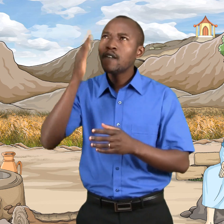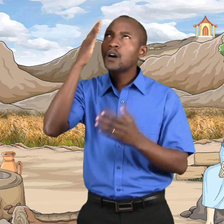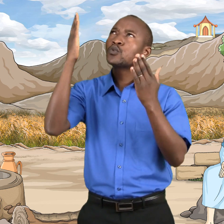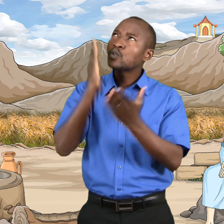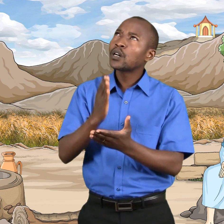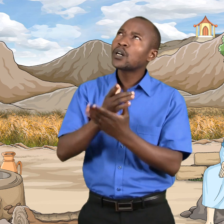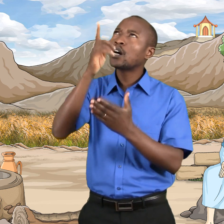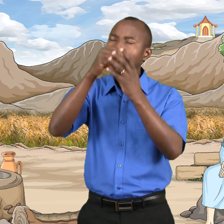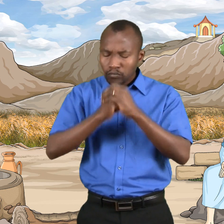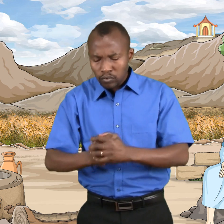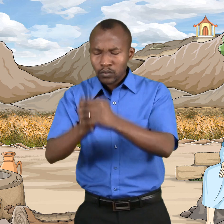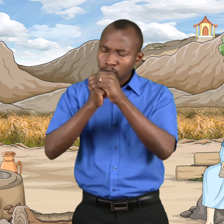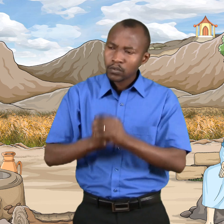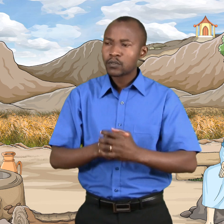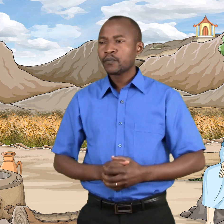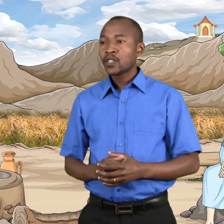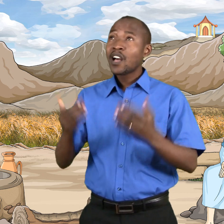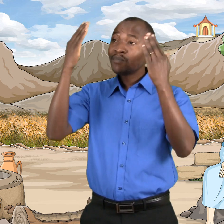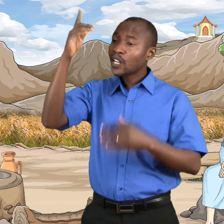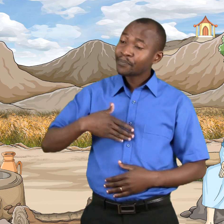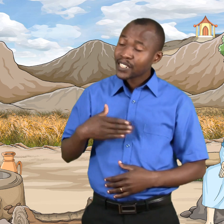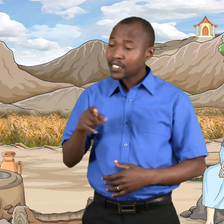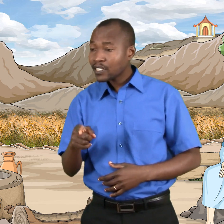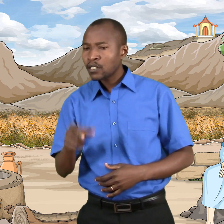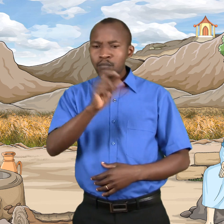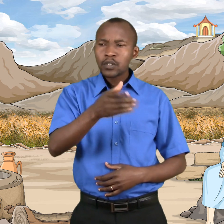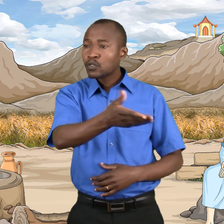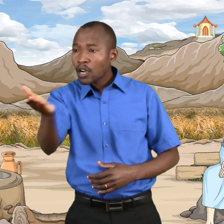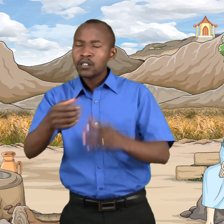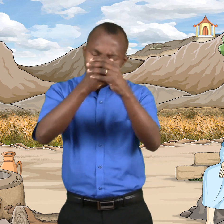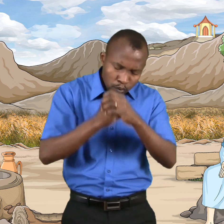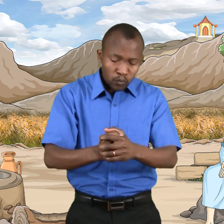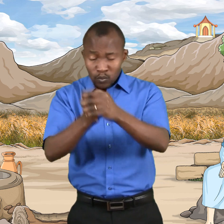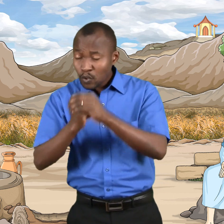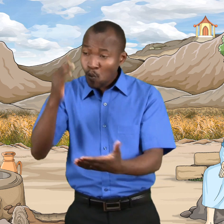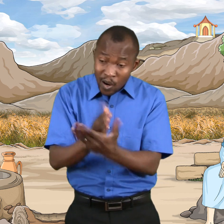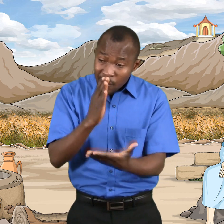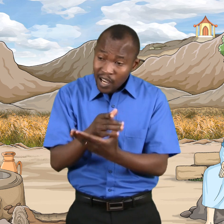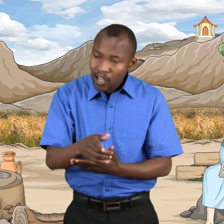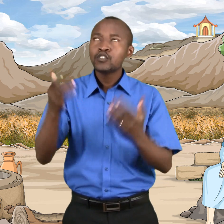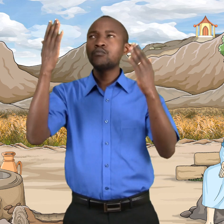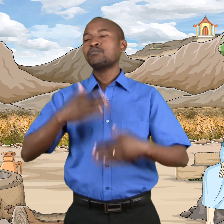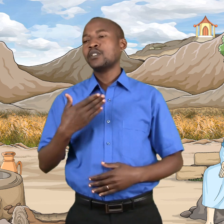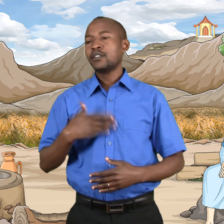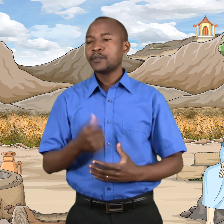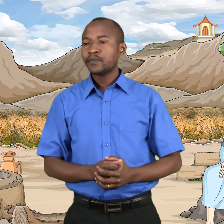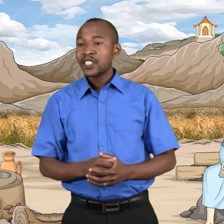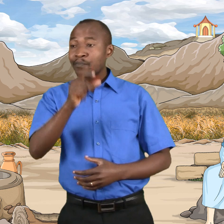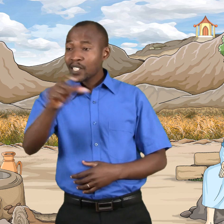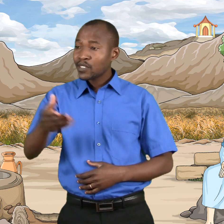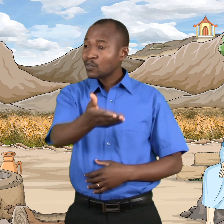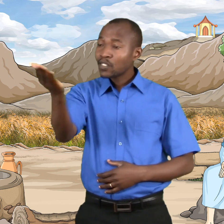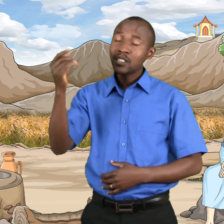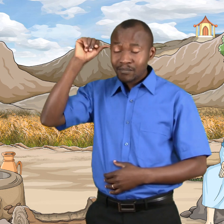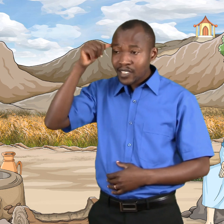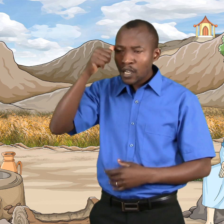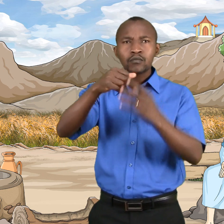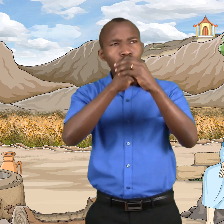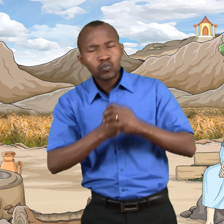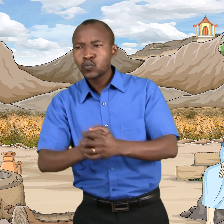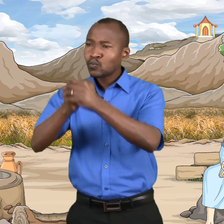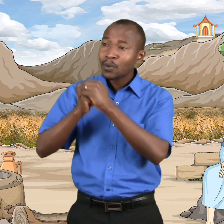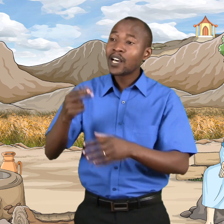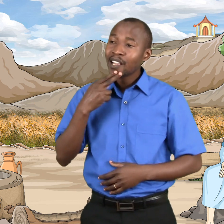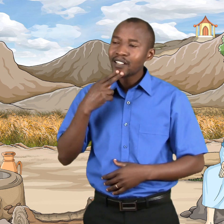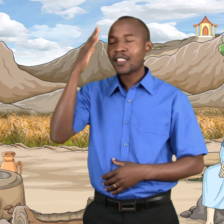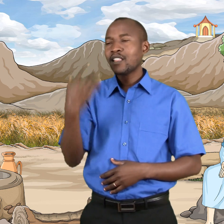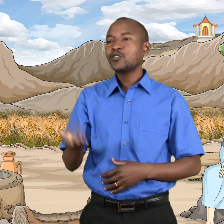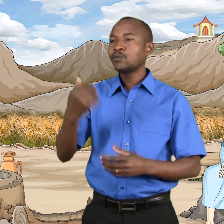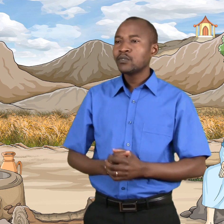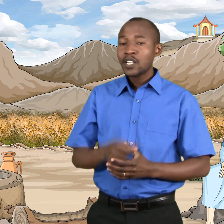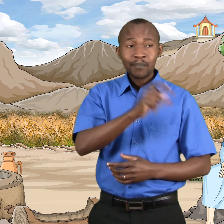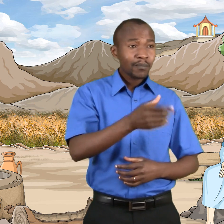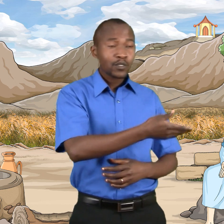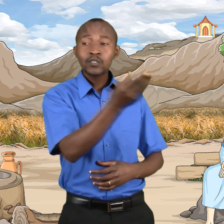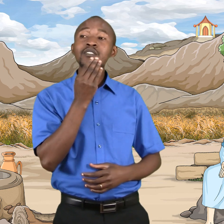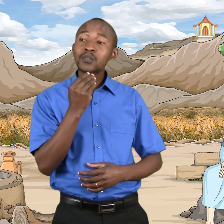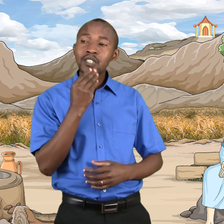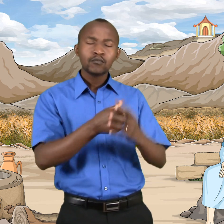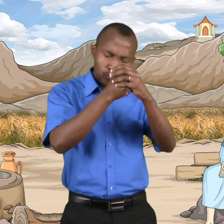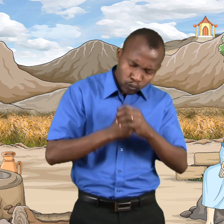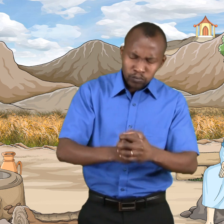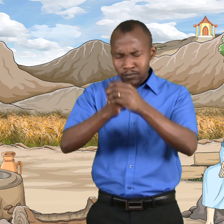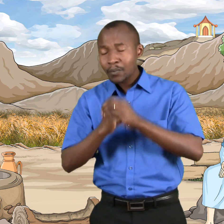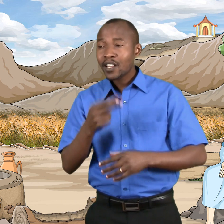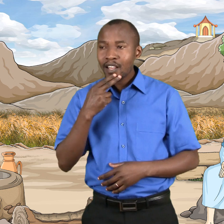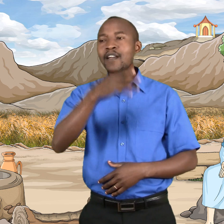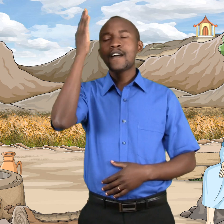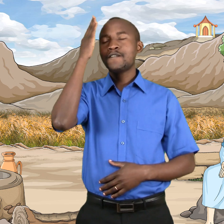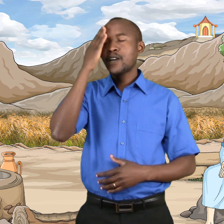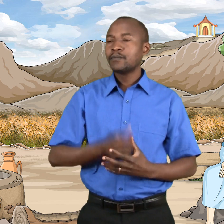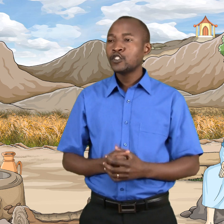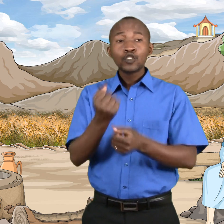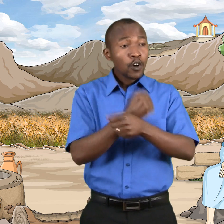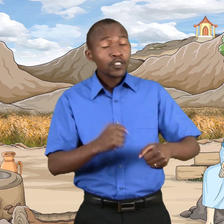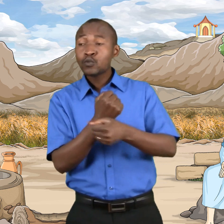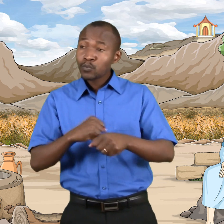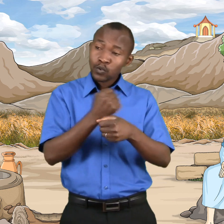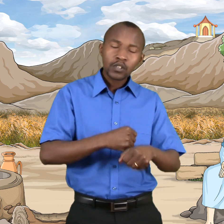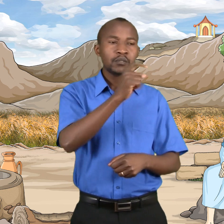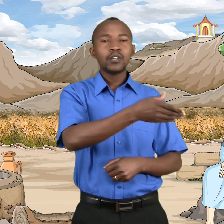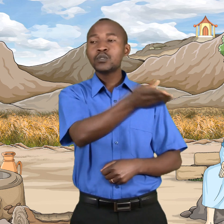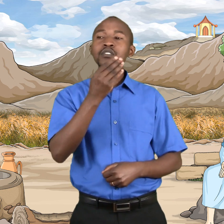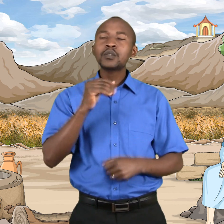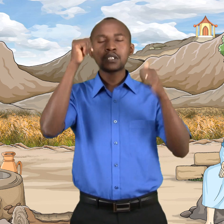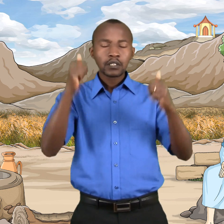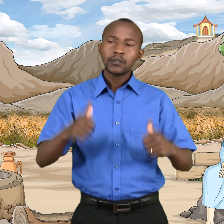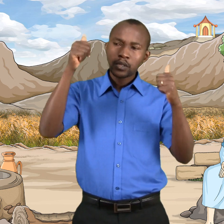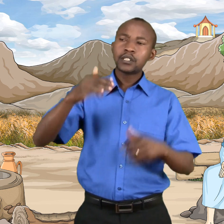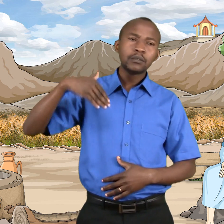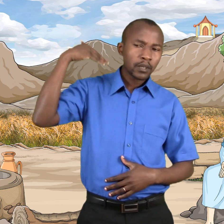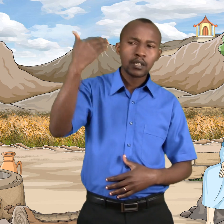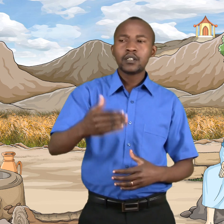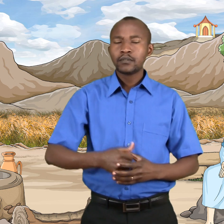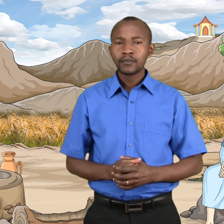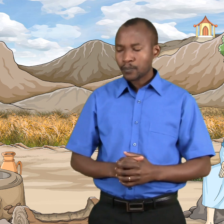But a time is coming and has now come when the true worshipers will worship the Father in spirit and in truth, for the Father is seeking such as these to worship Him.